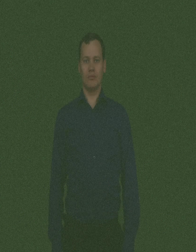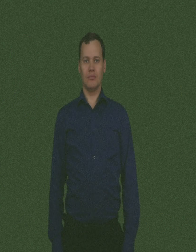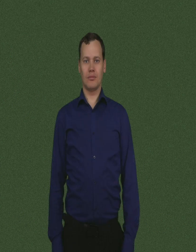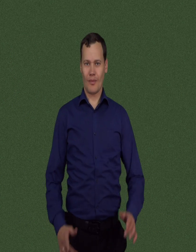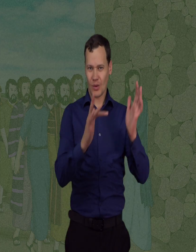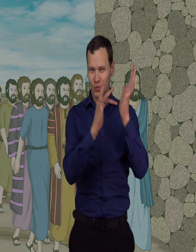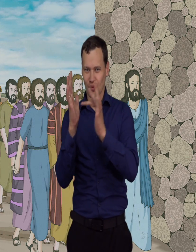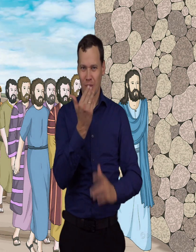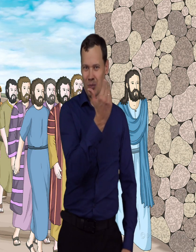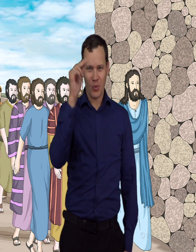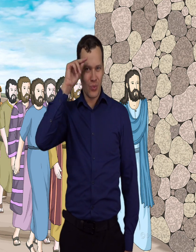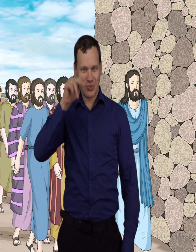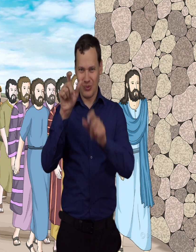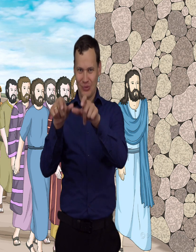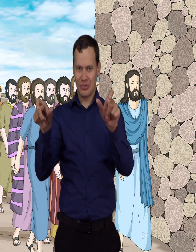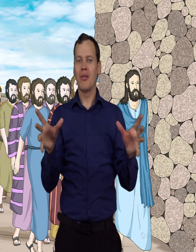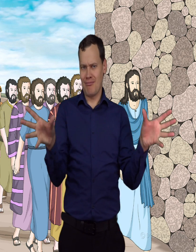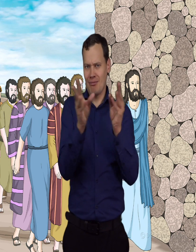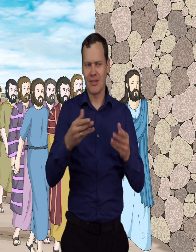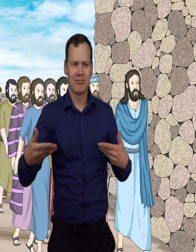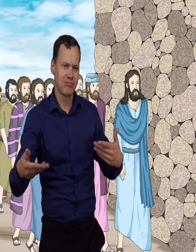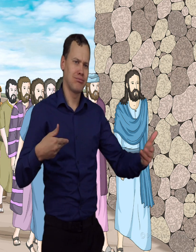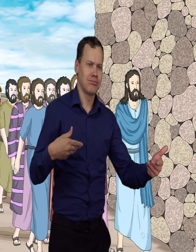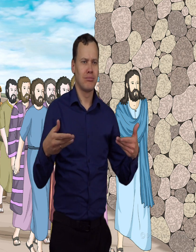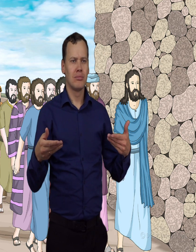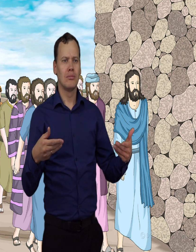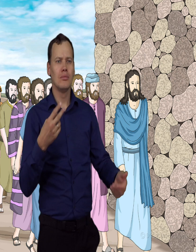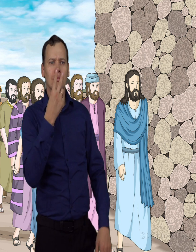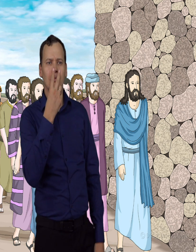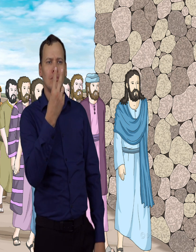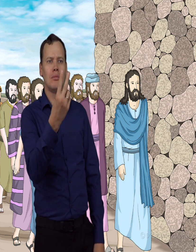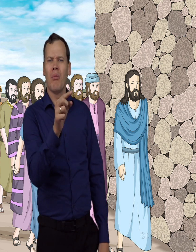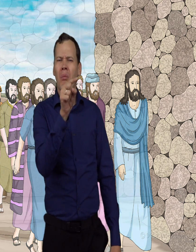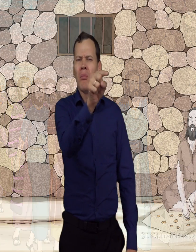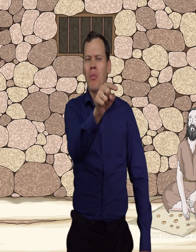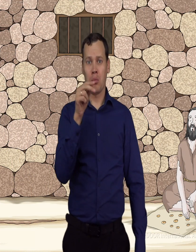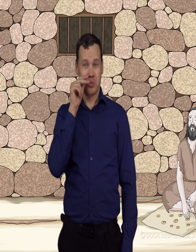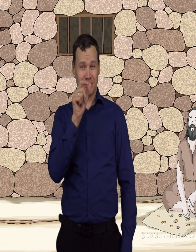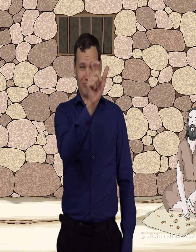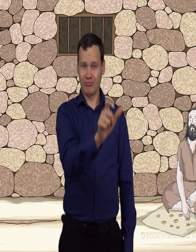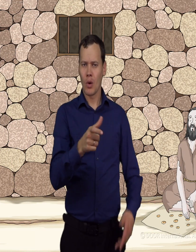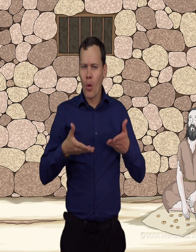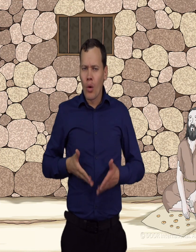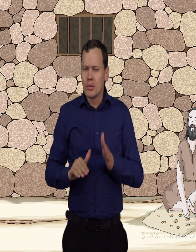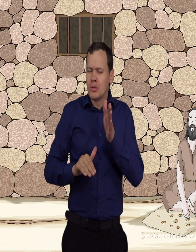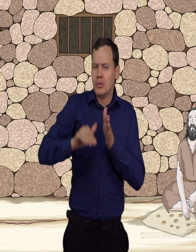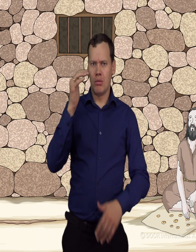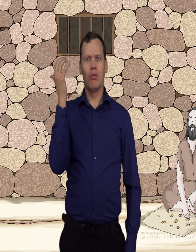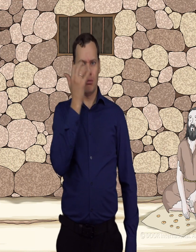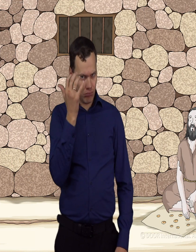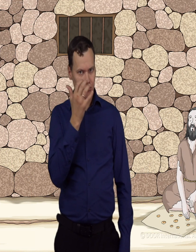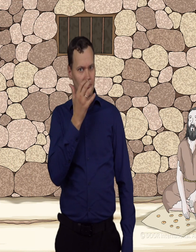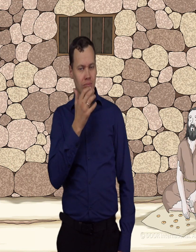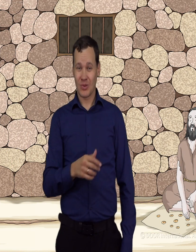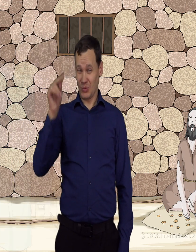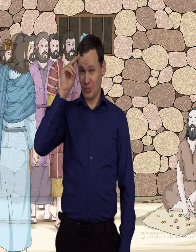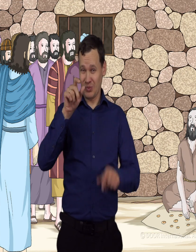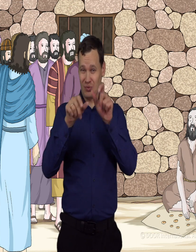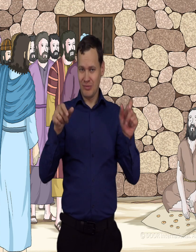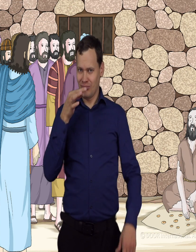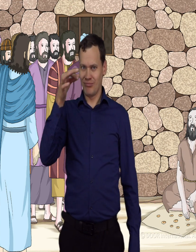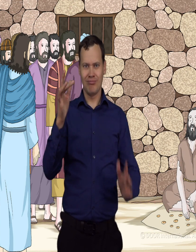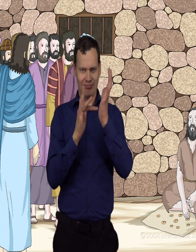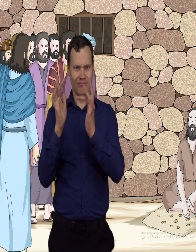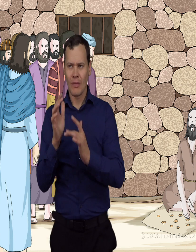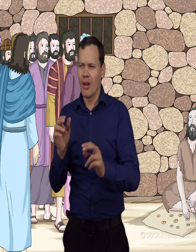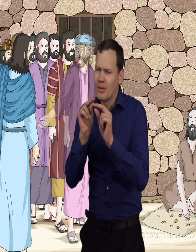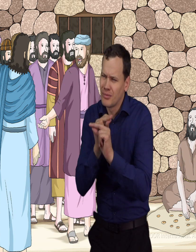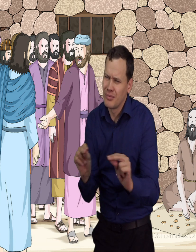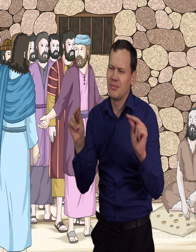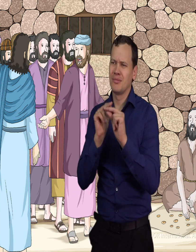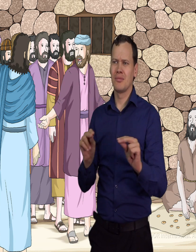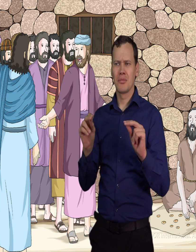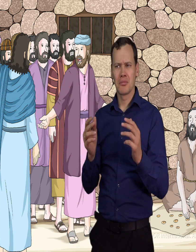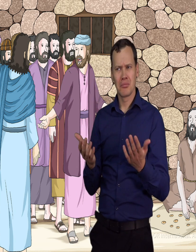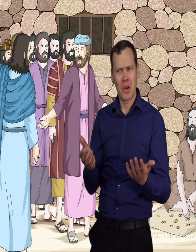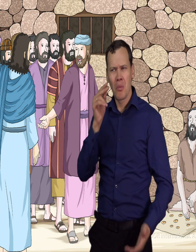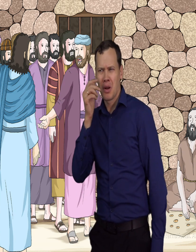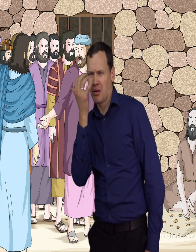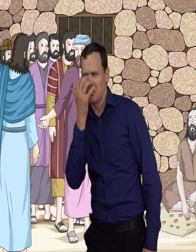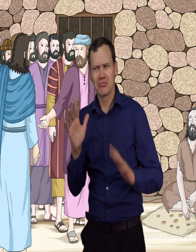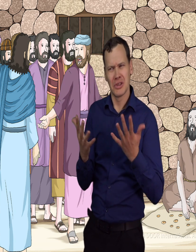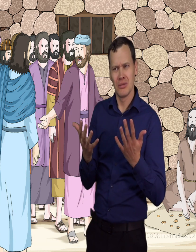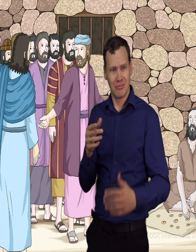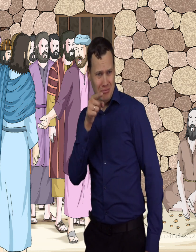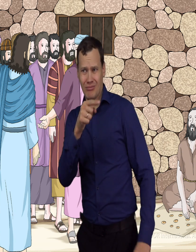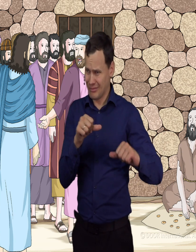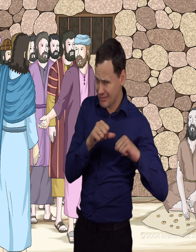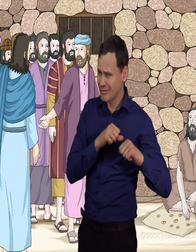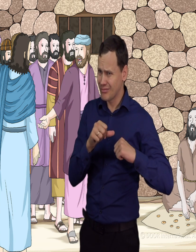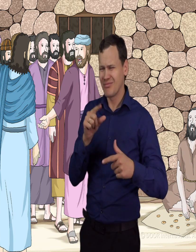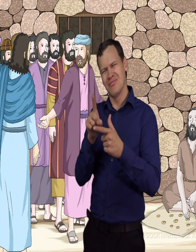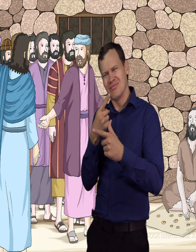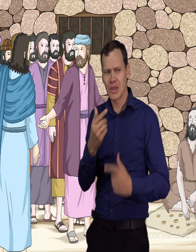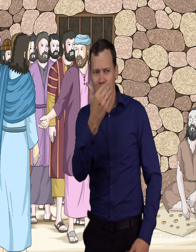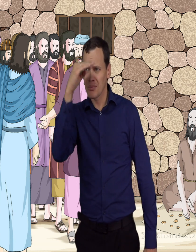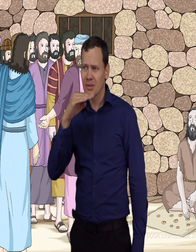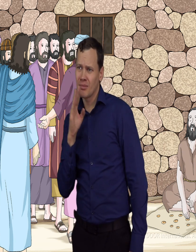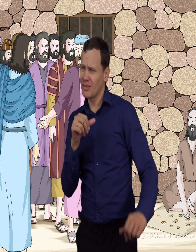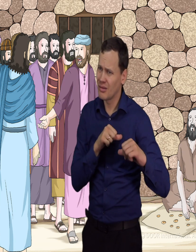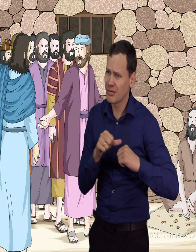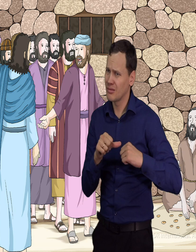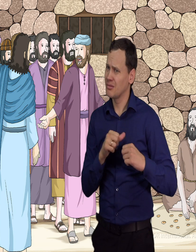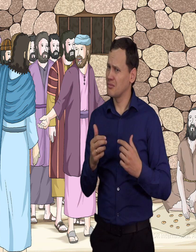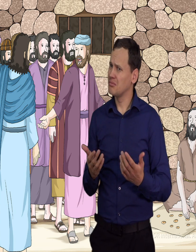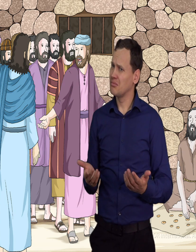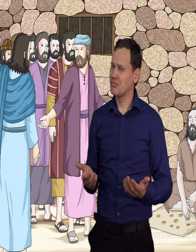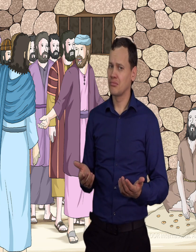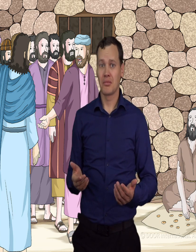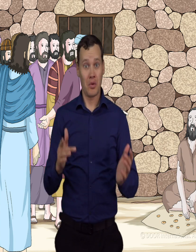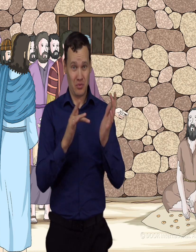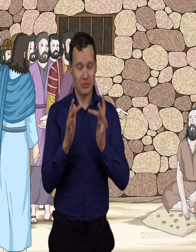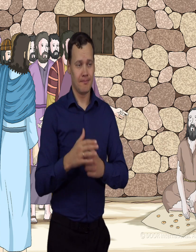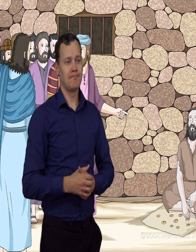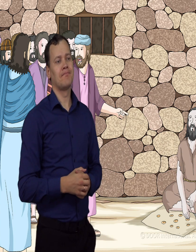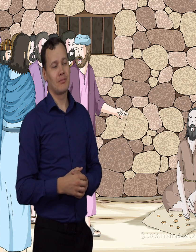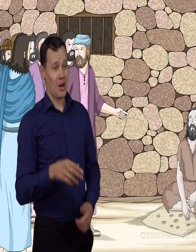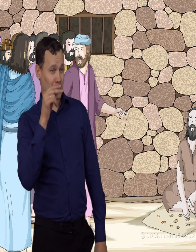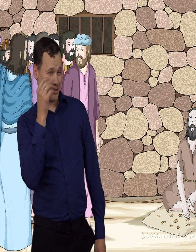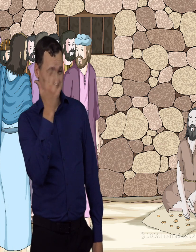Now as Jesus was passing by, He saw a man blind from birth, and His disciples asked Him, “Rabbi, who sinned, this man or his parents, that he was born blind?”